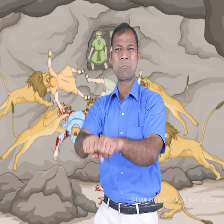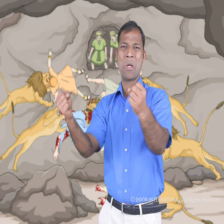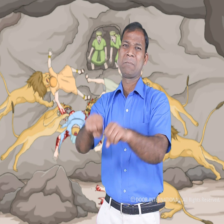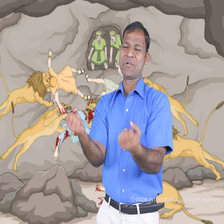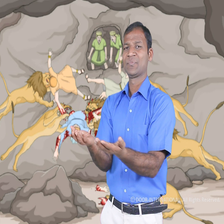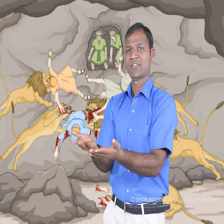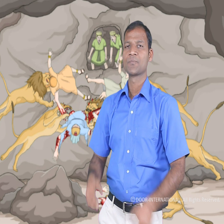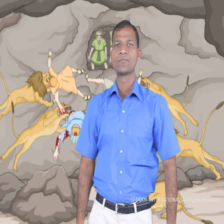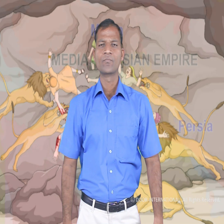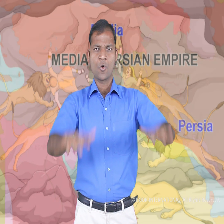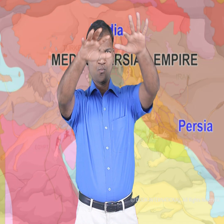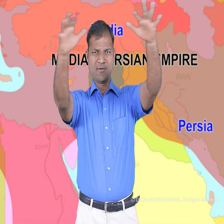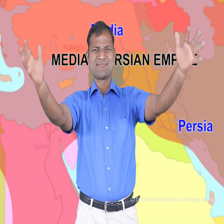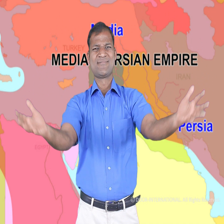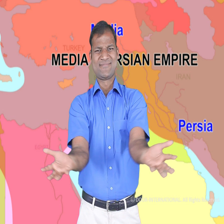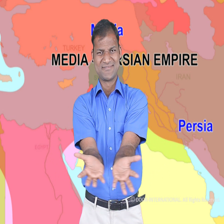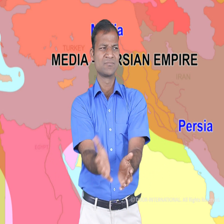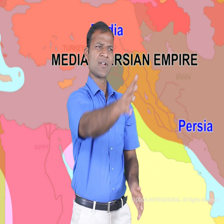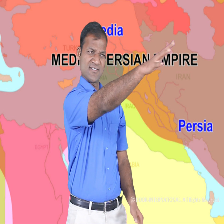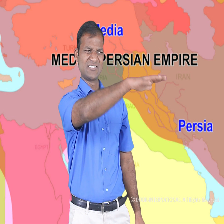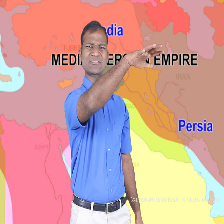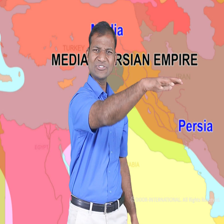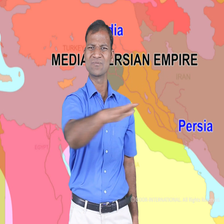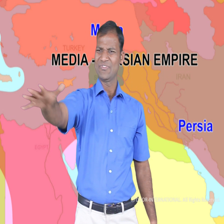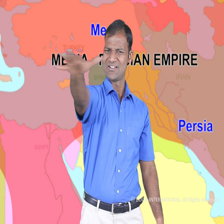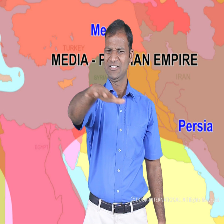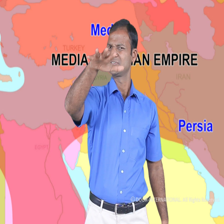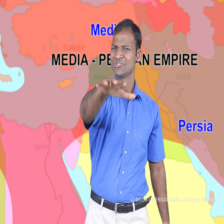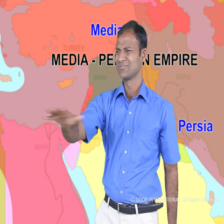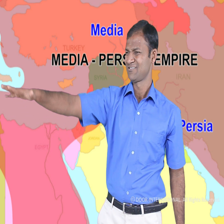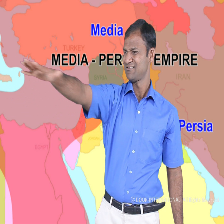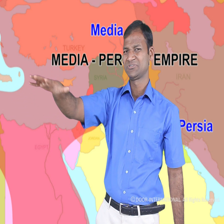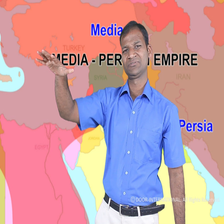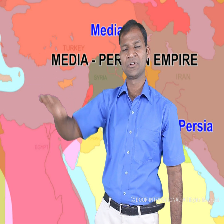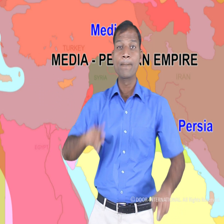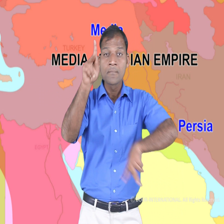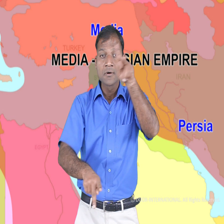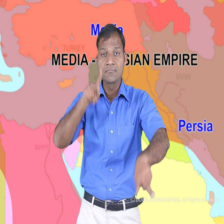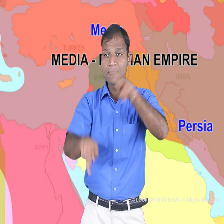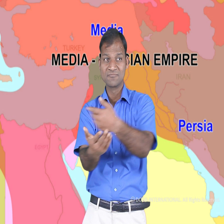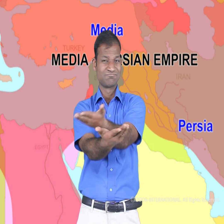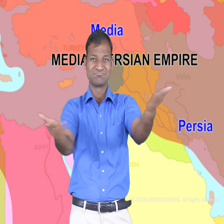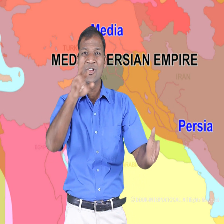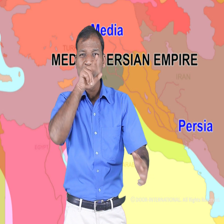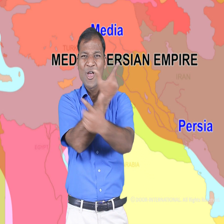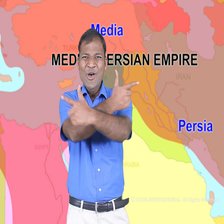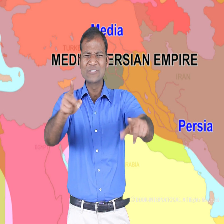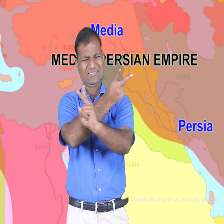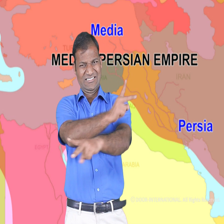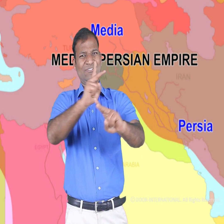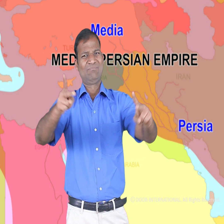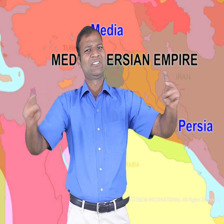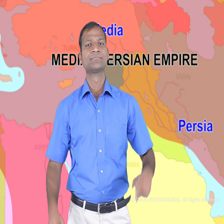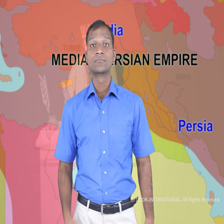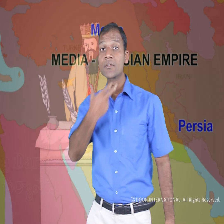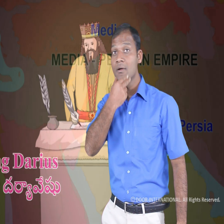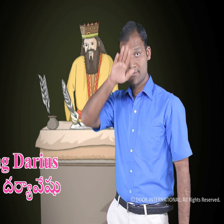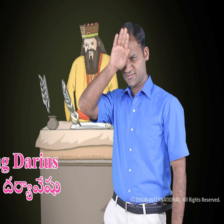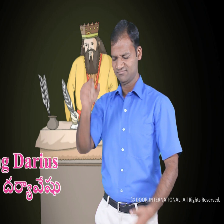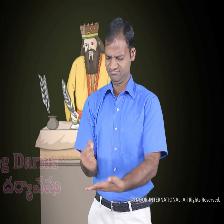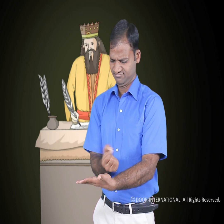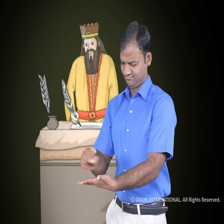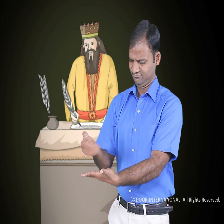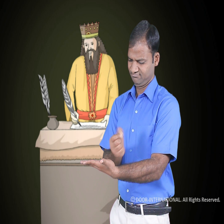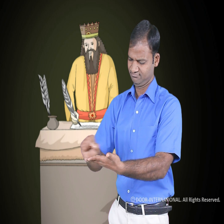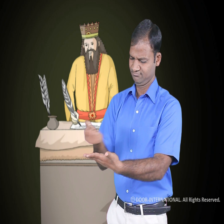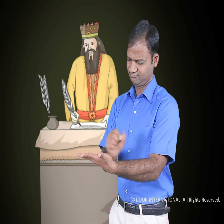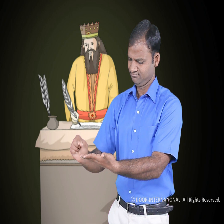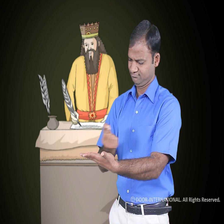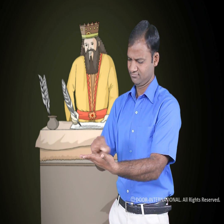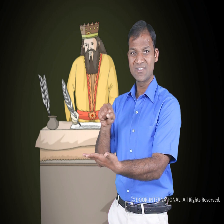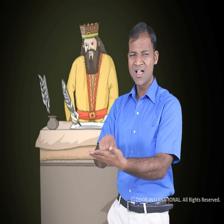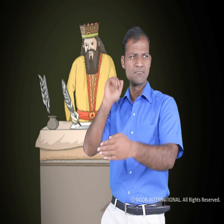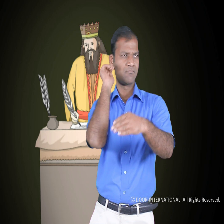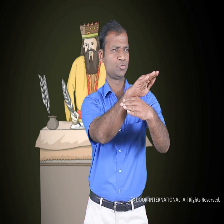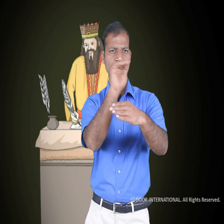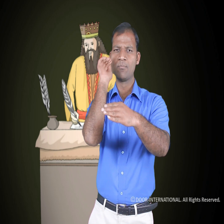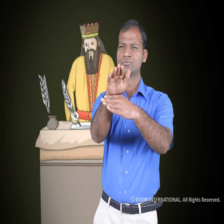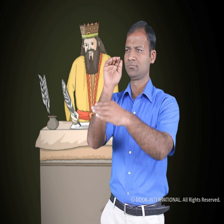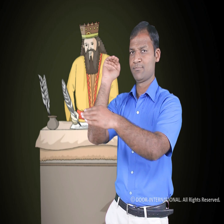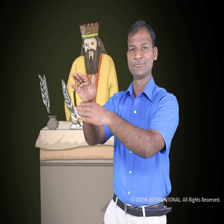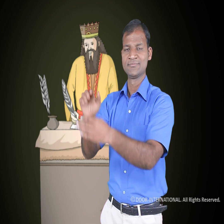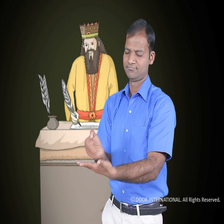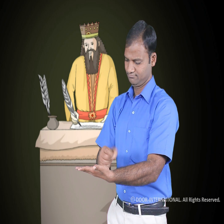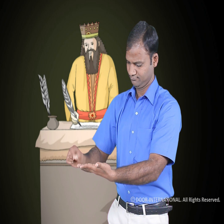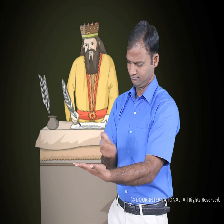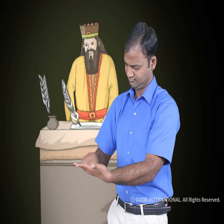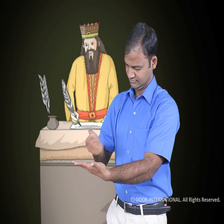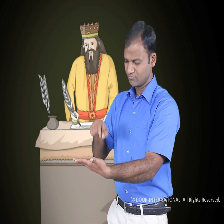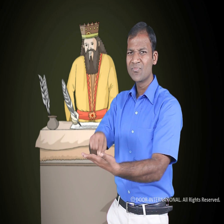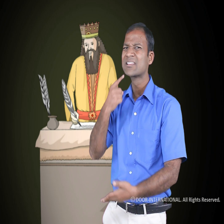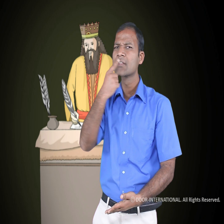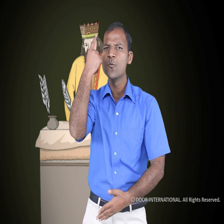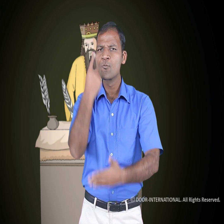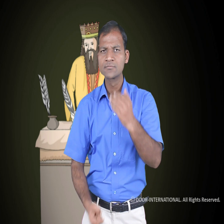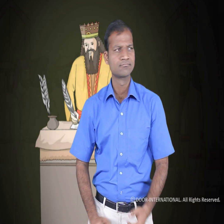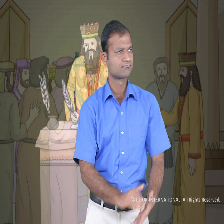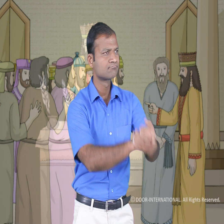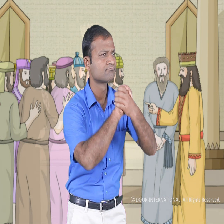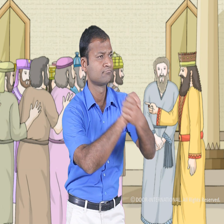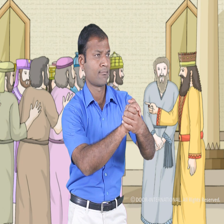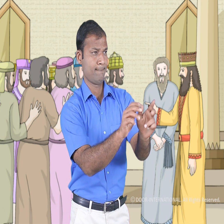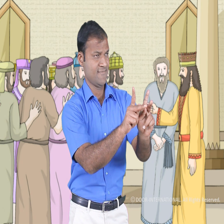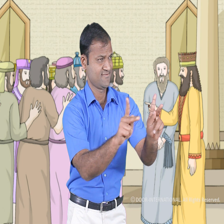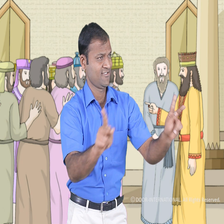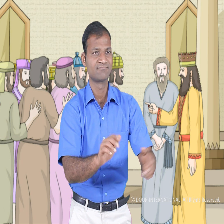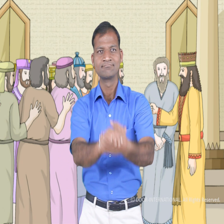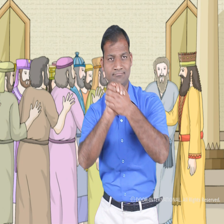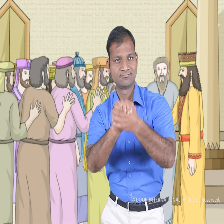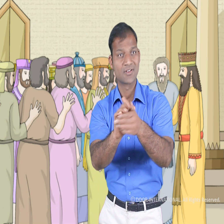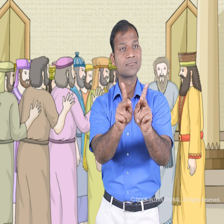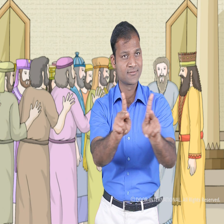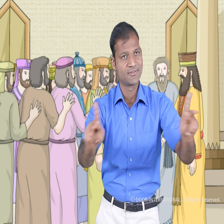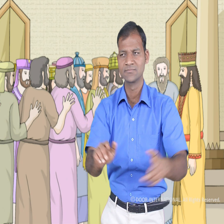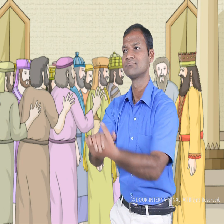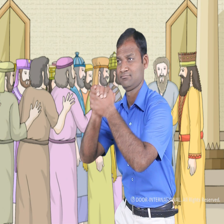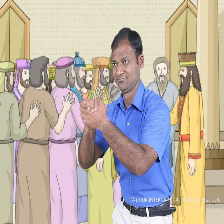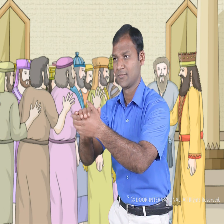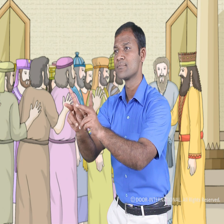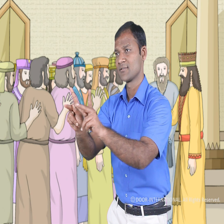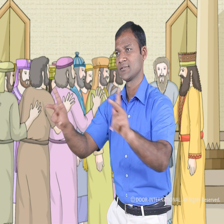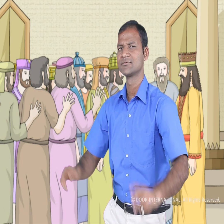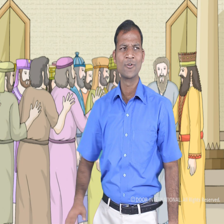Then King Darius wrote to the people of every nation and language throughout the land: “May your prosperity abound.